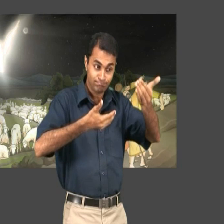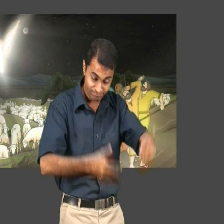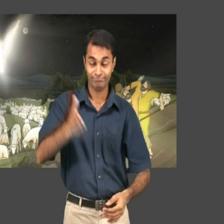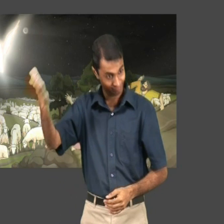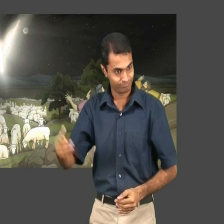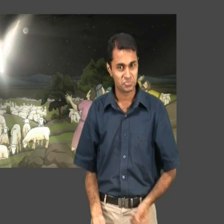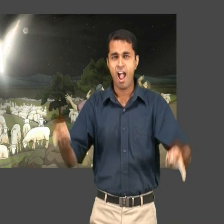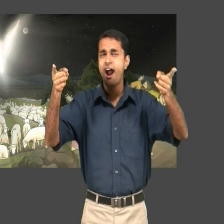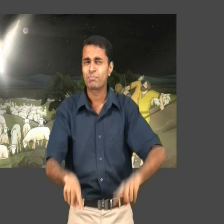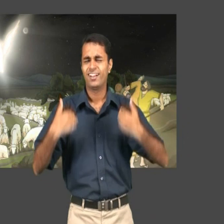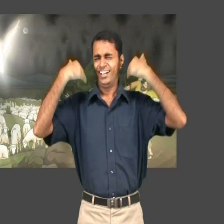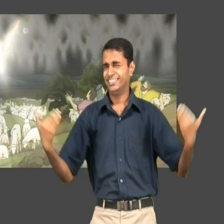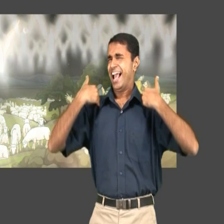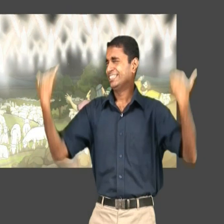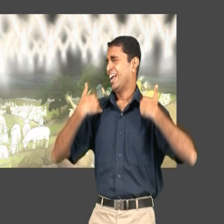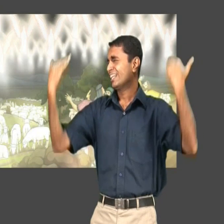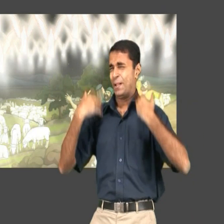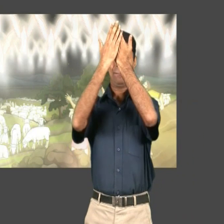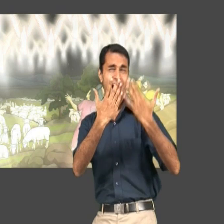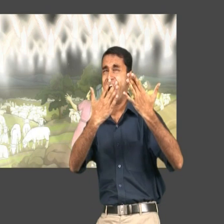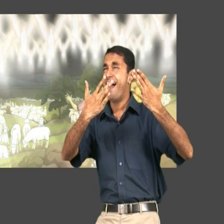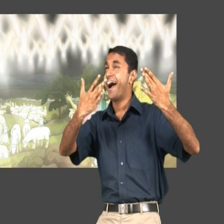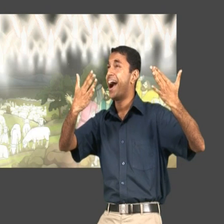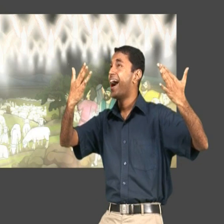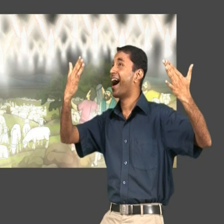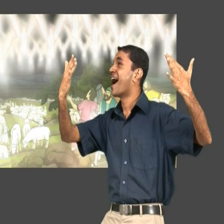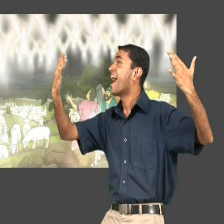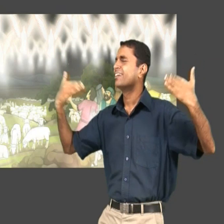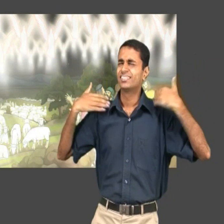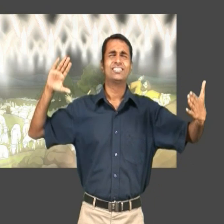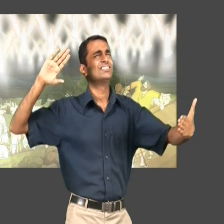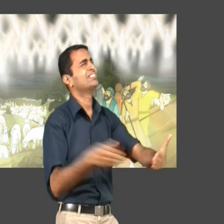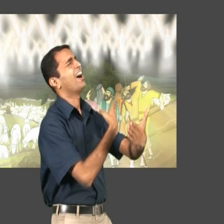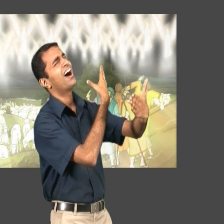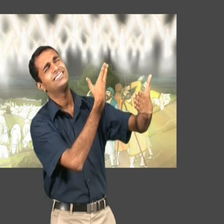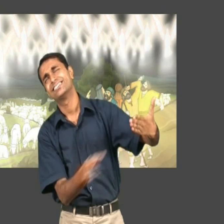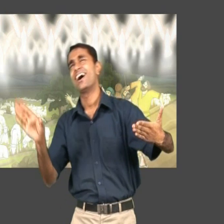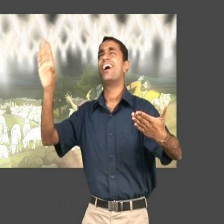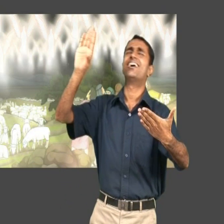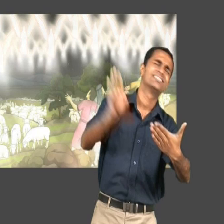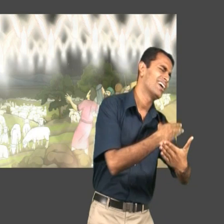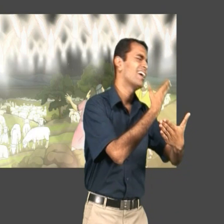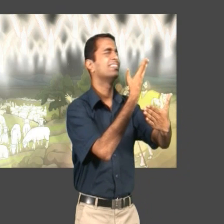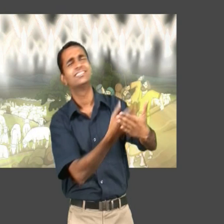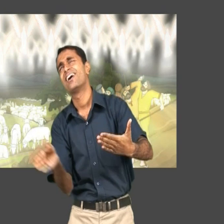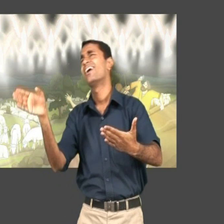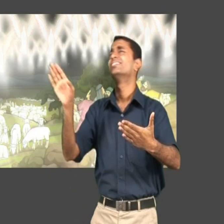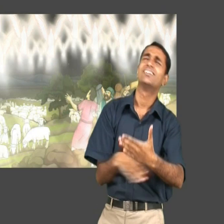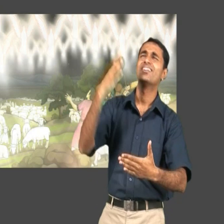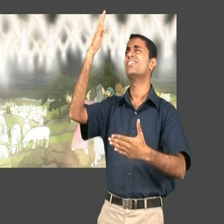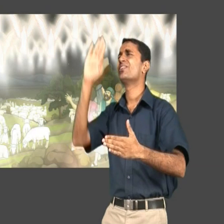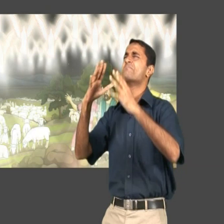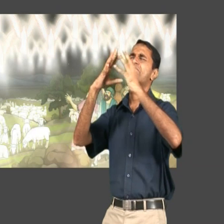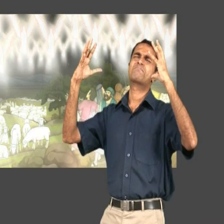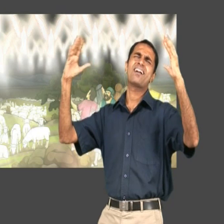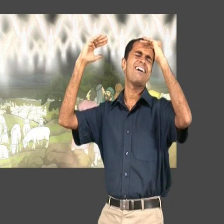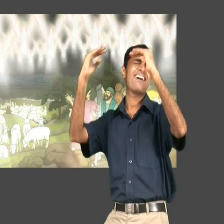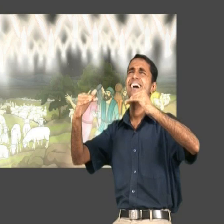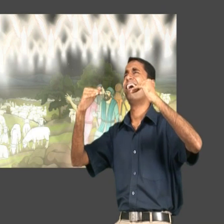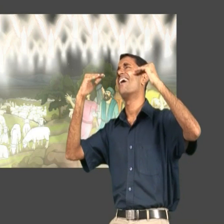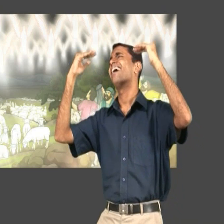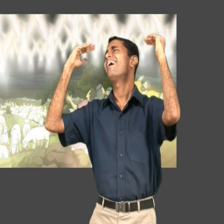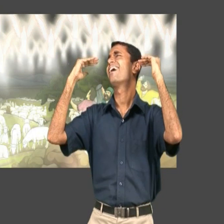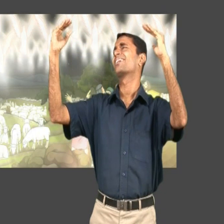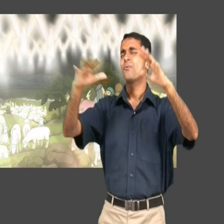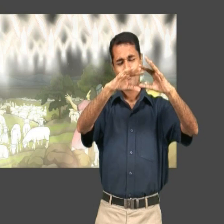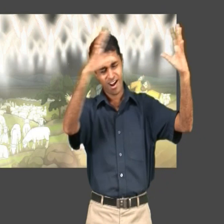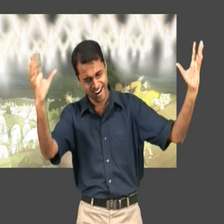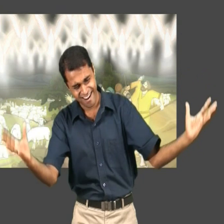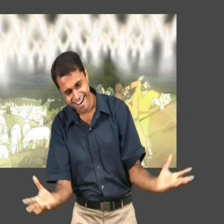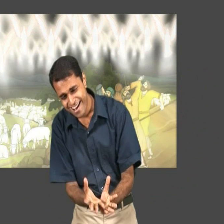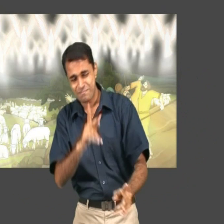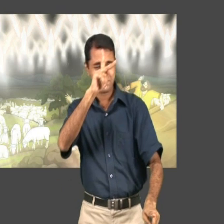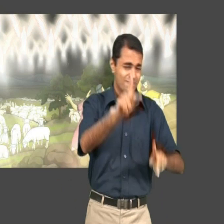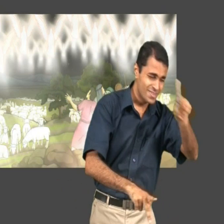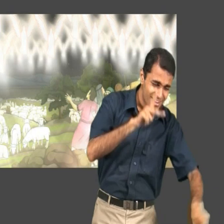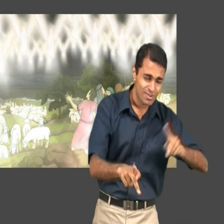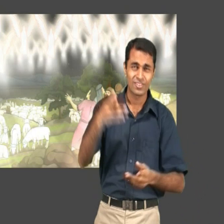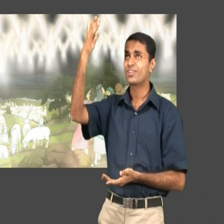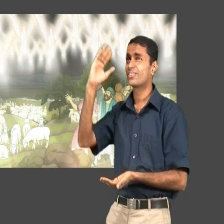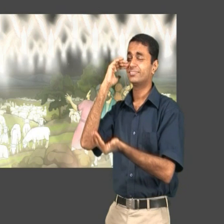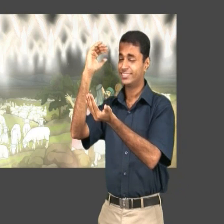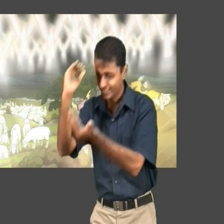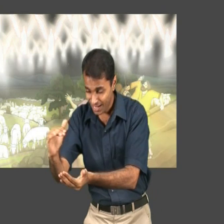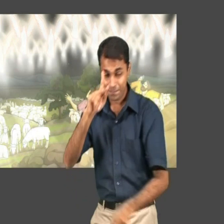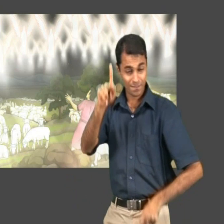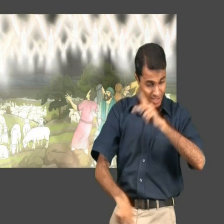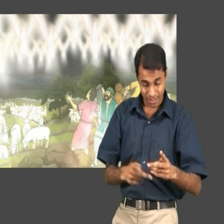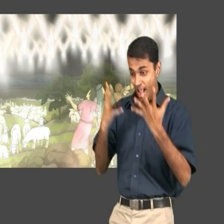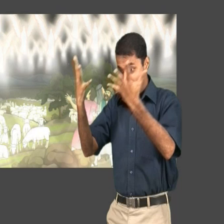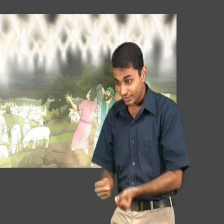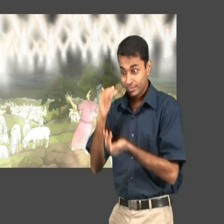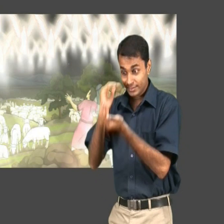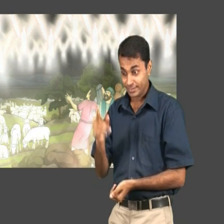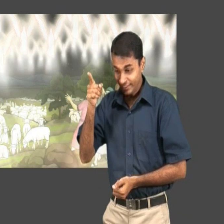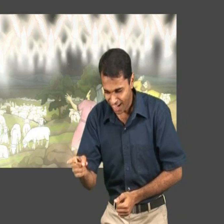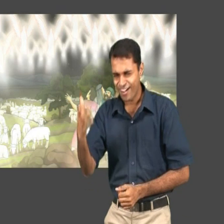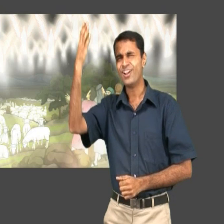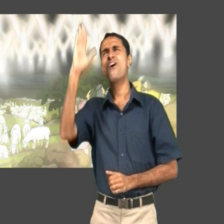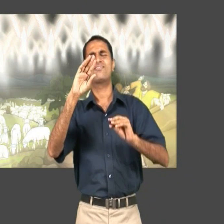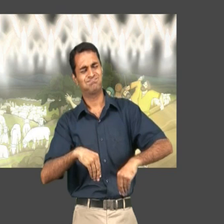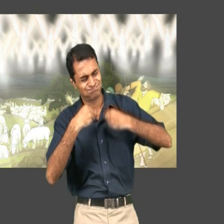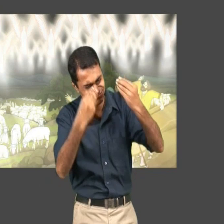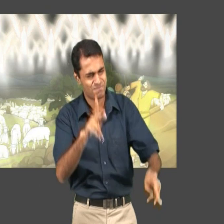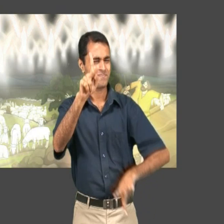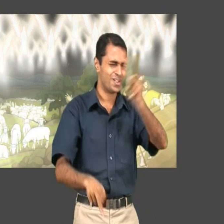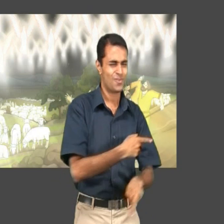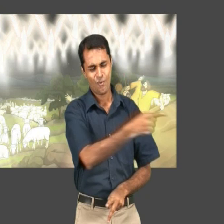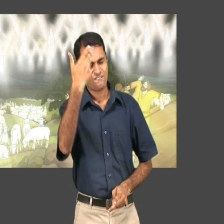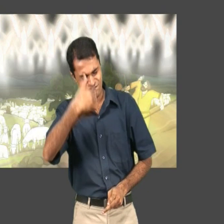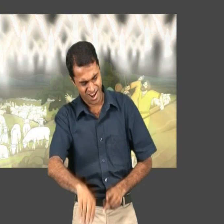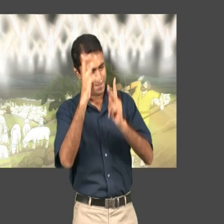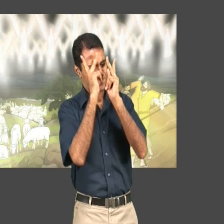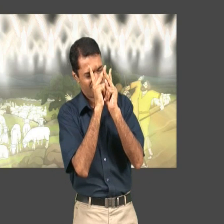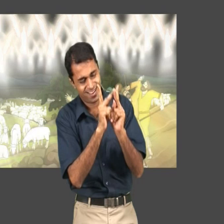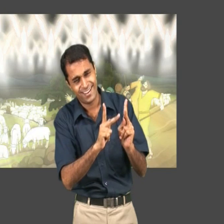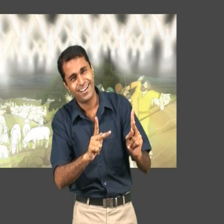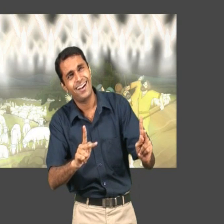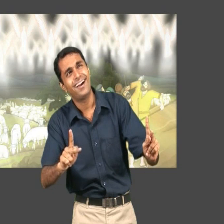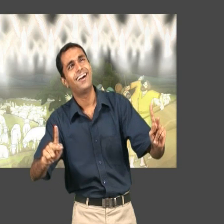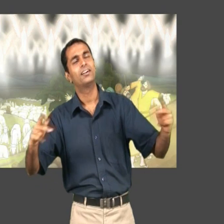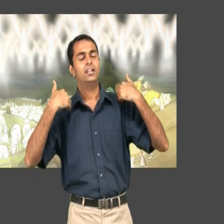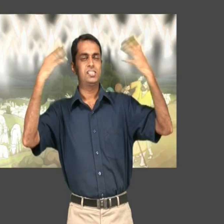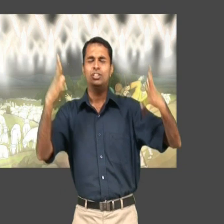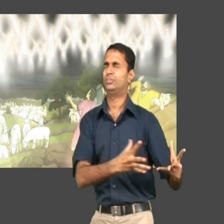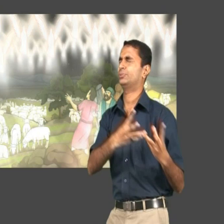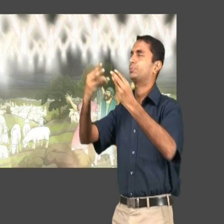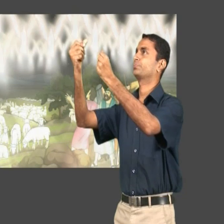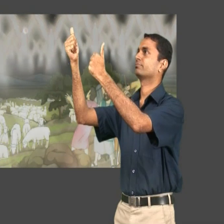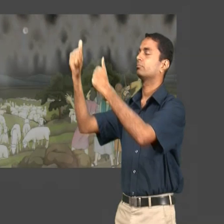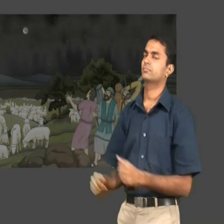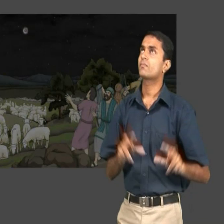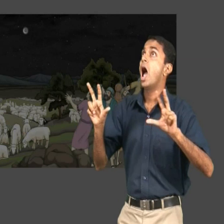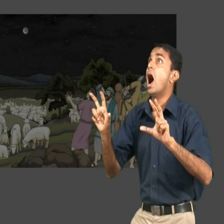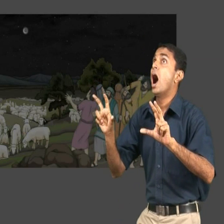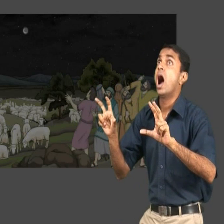And suddenly there appeared with the angel a great multitude of the heavenly host, praising God and saying: “Glory to God in the highest, and on earth peace to men on whom His favor rests!”